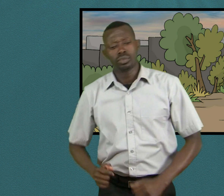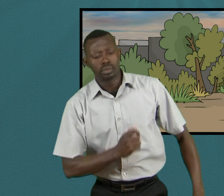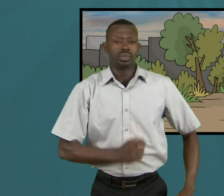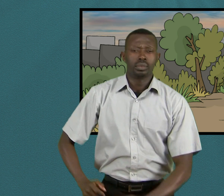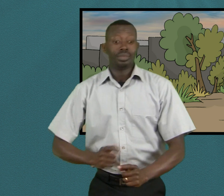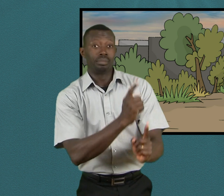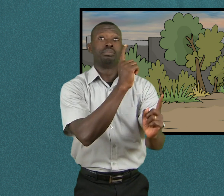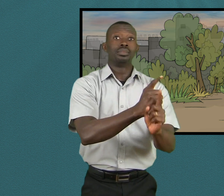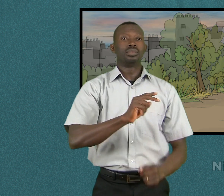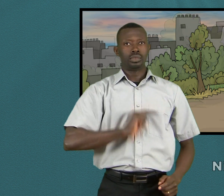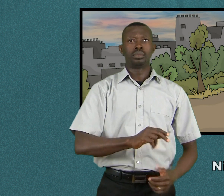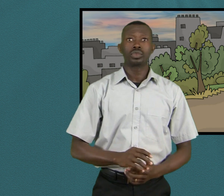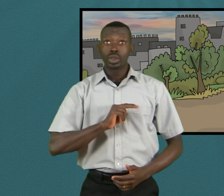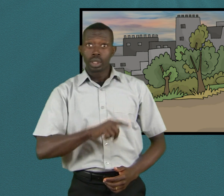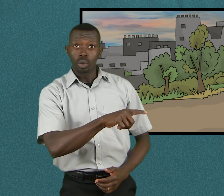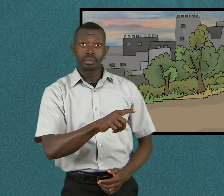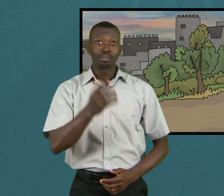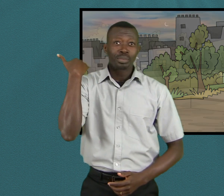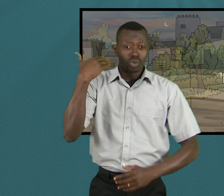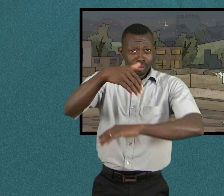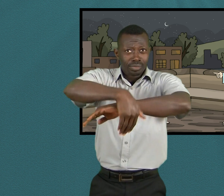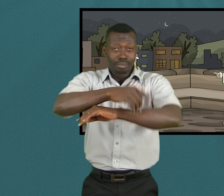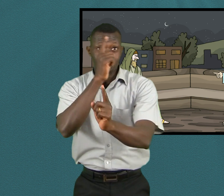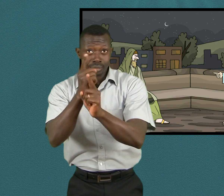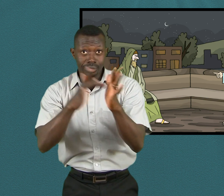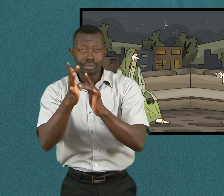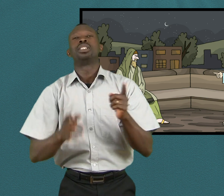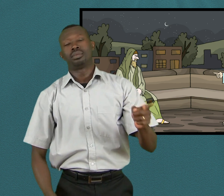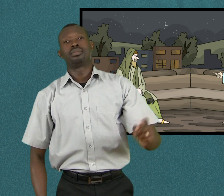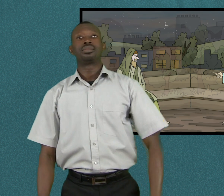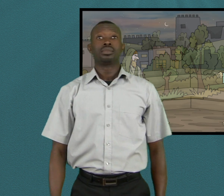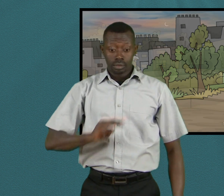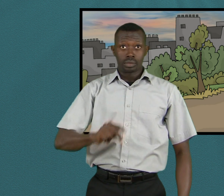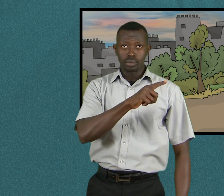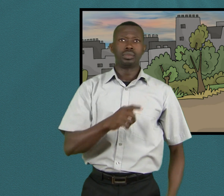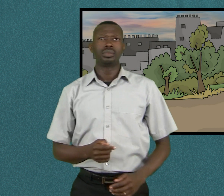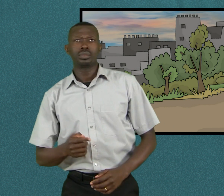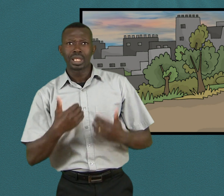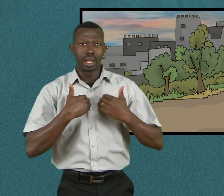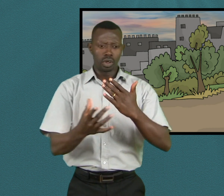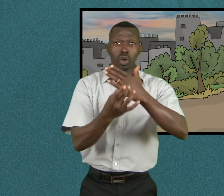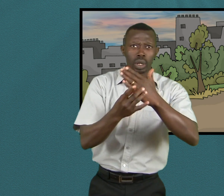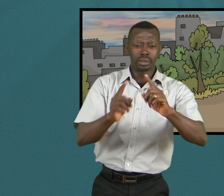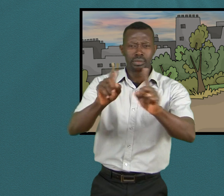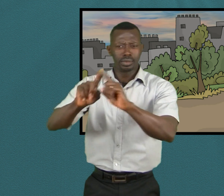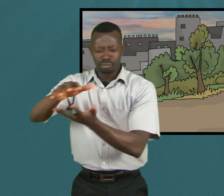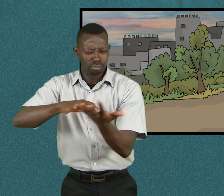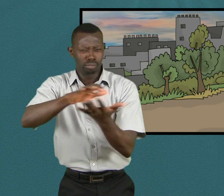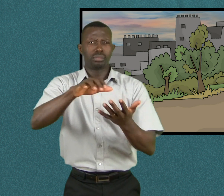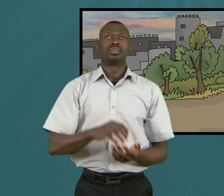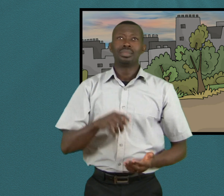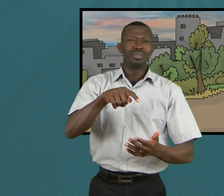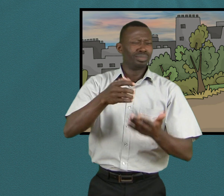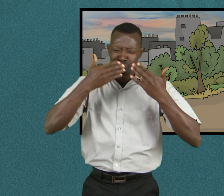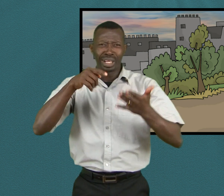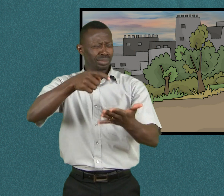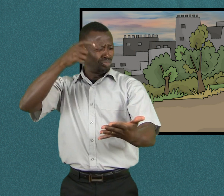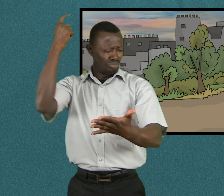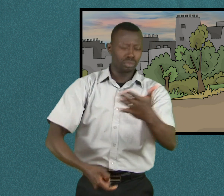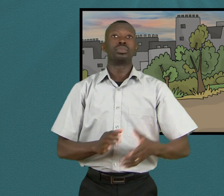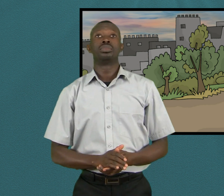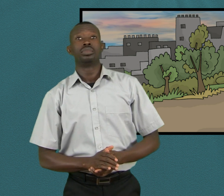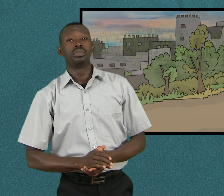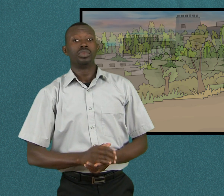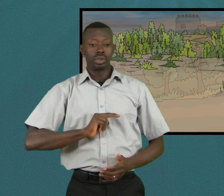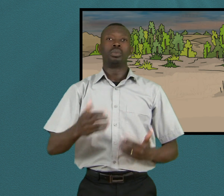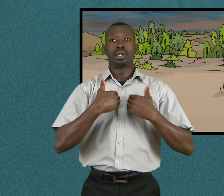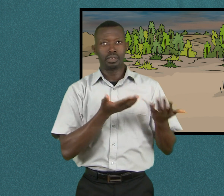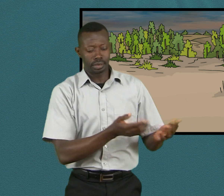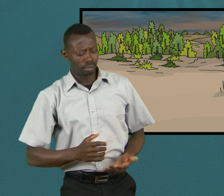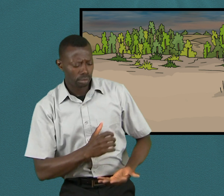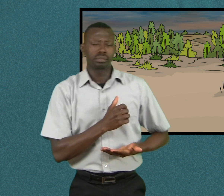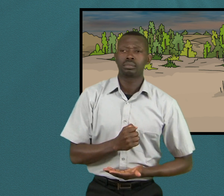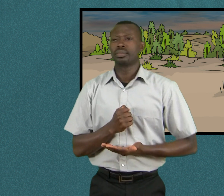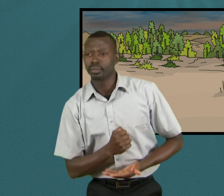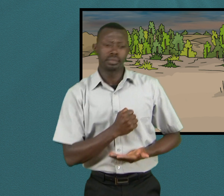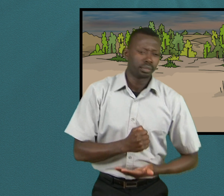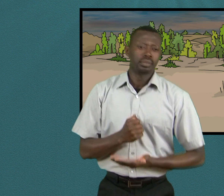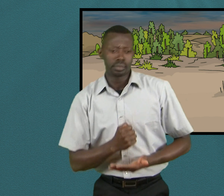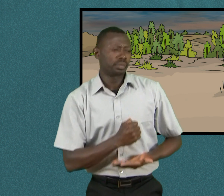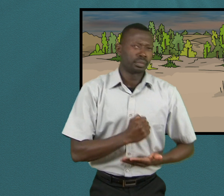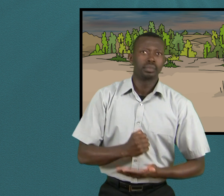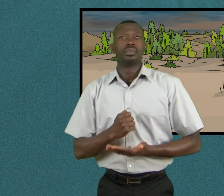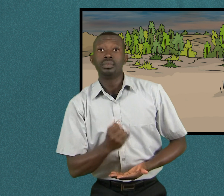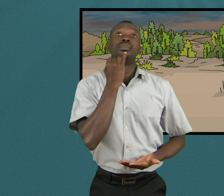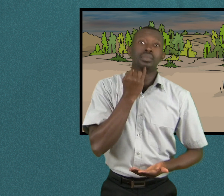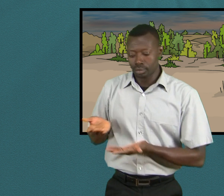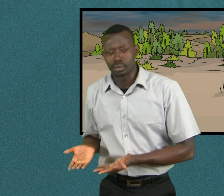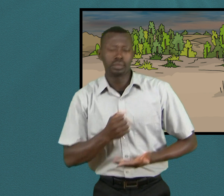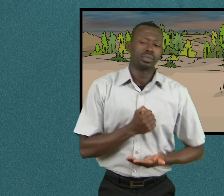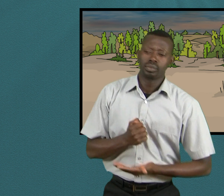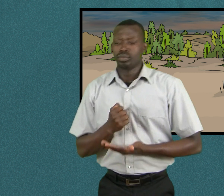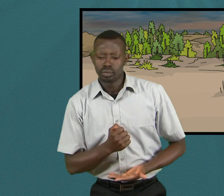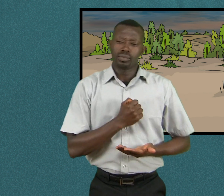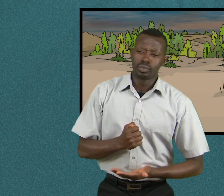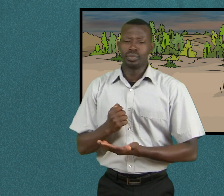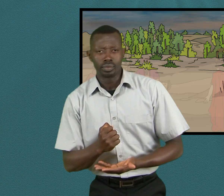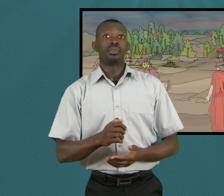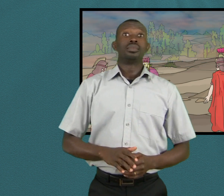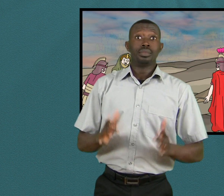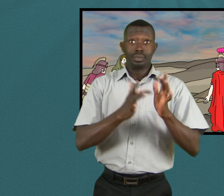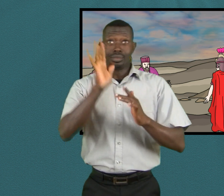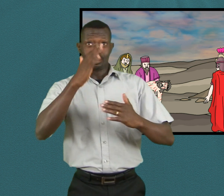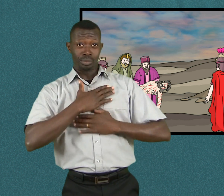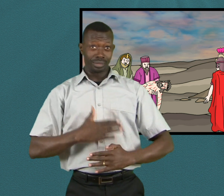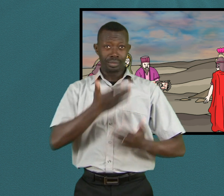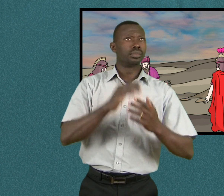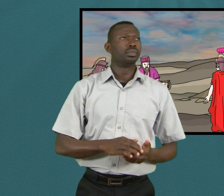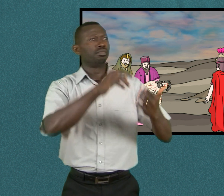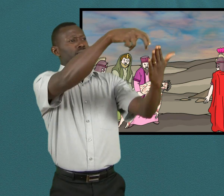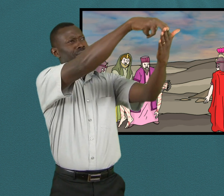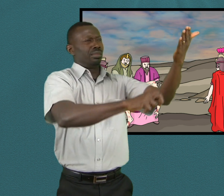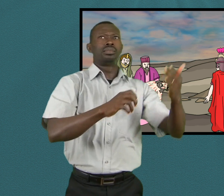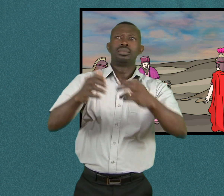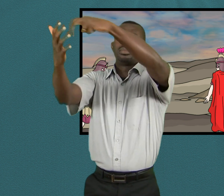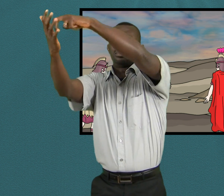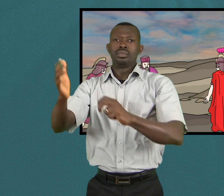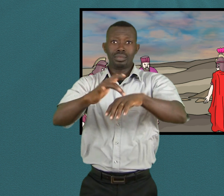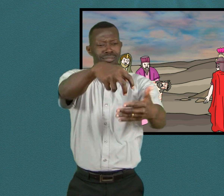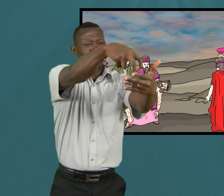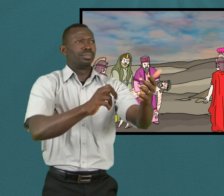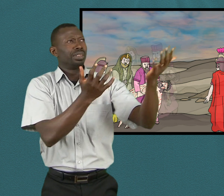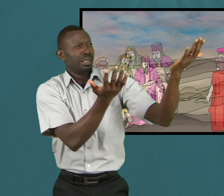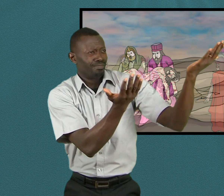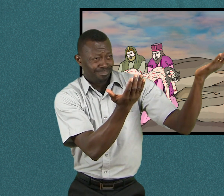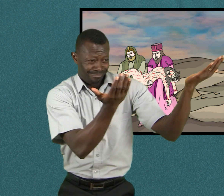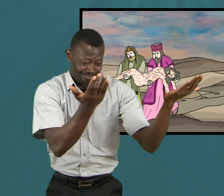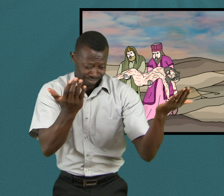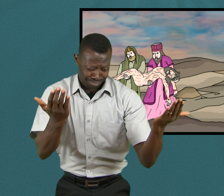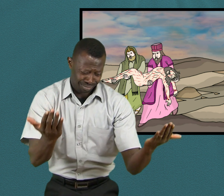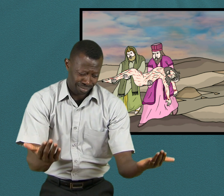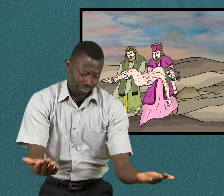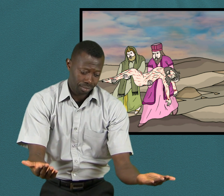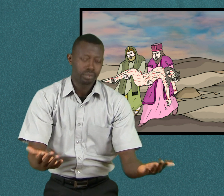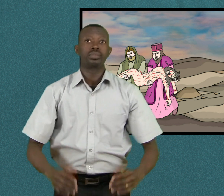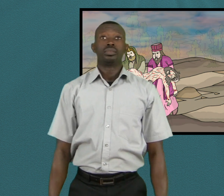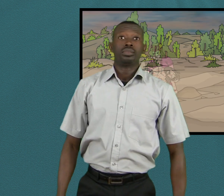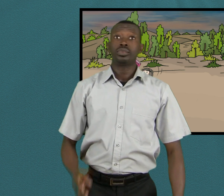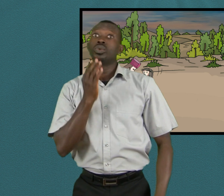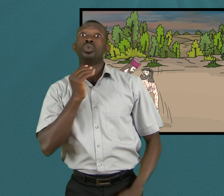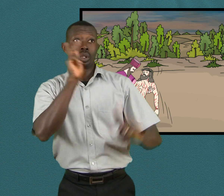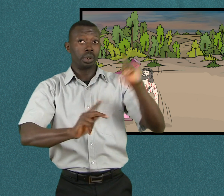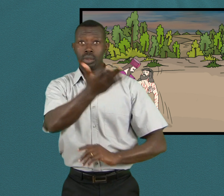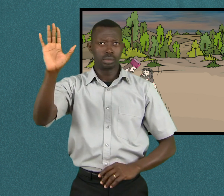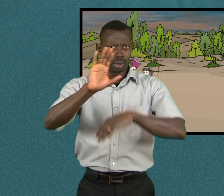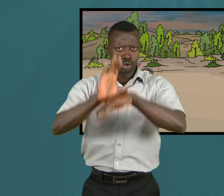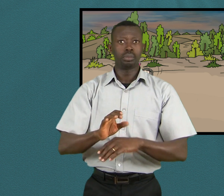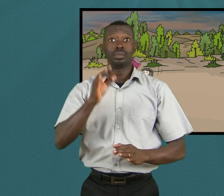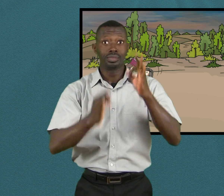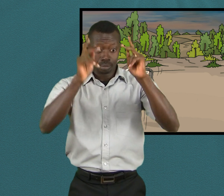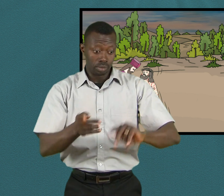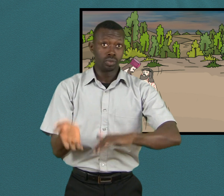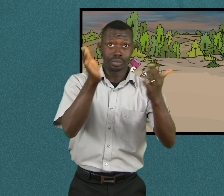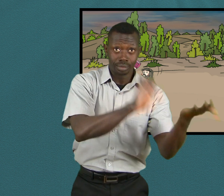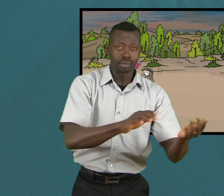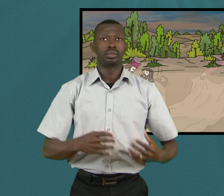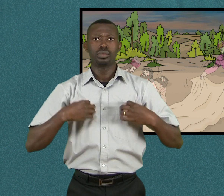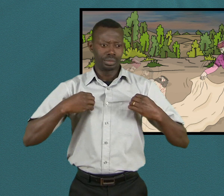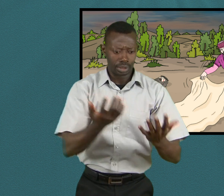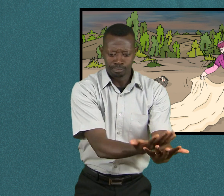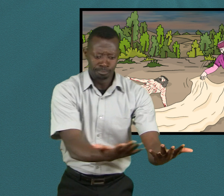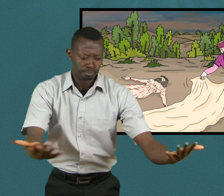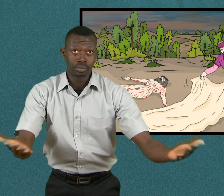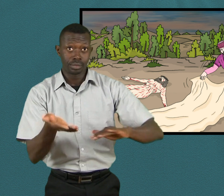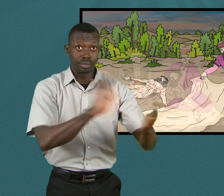Nicodemus, who had previously come to Jesus at night, also brought a mixture of myrrh and aloes, about seventy-five pounds.